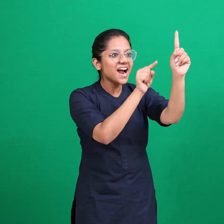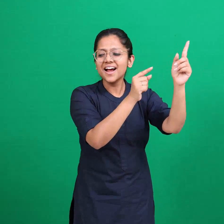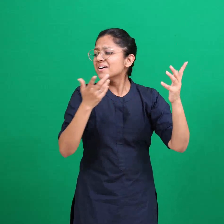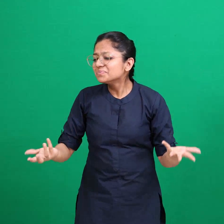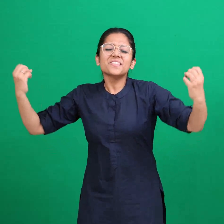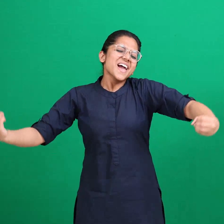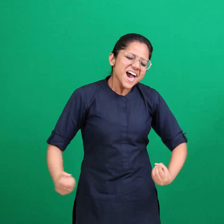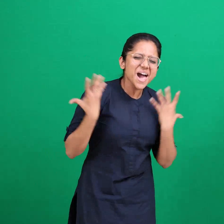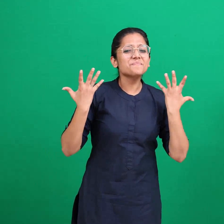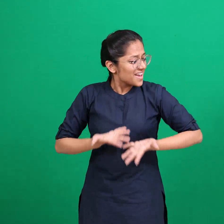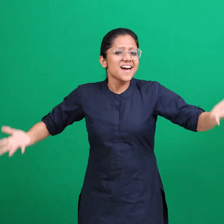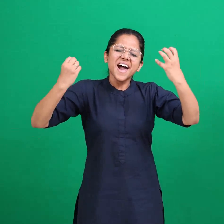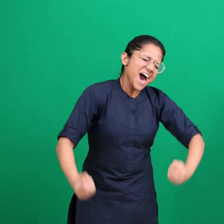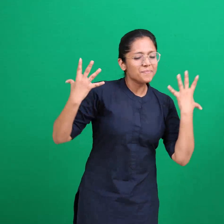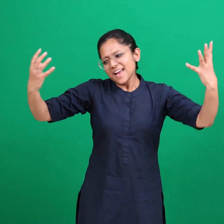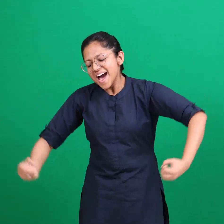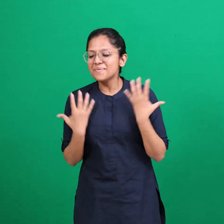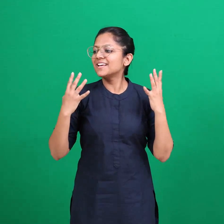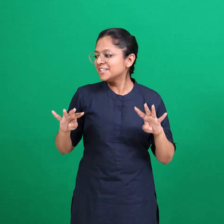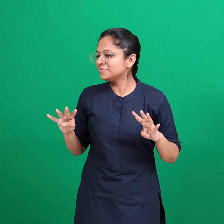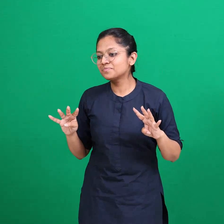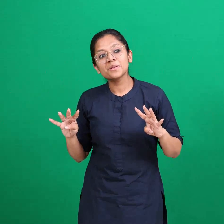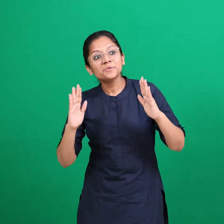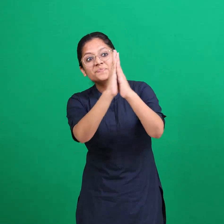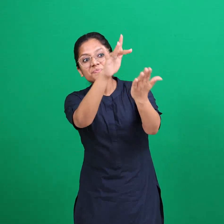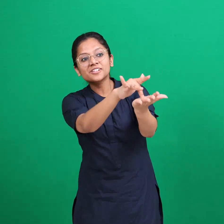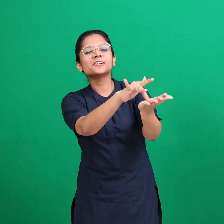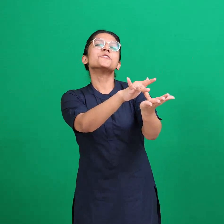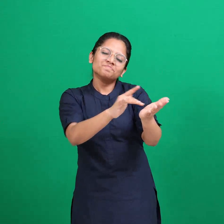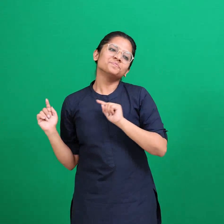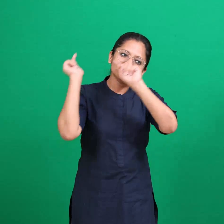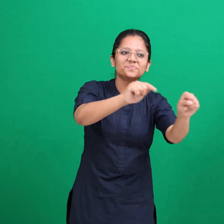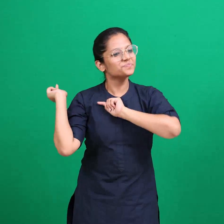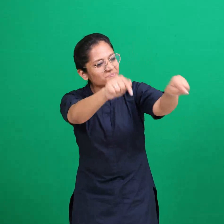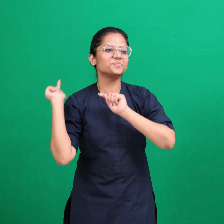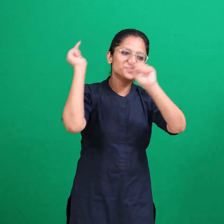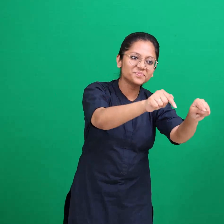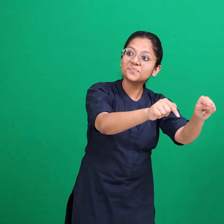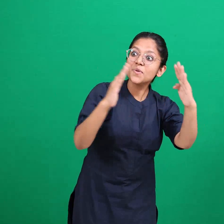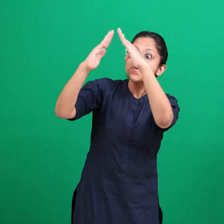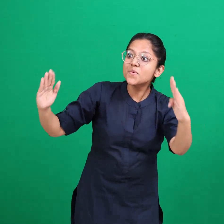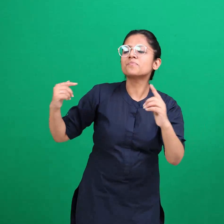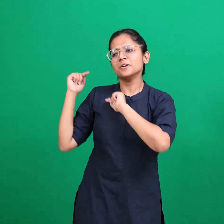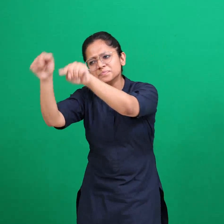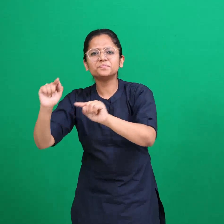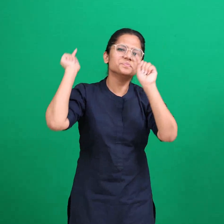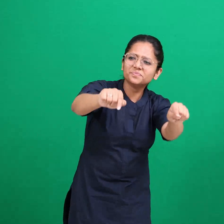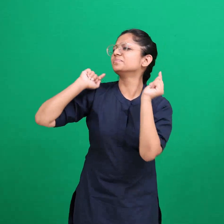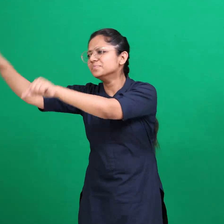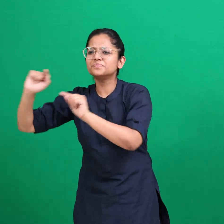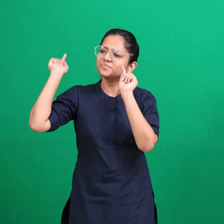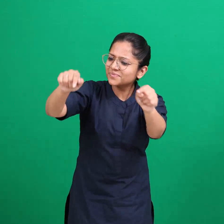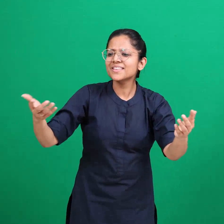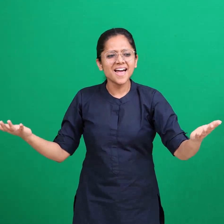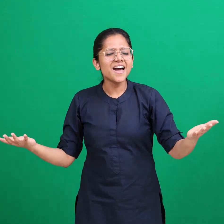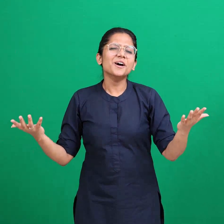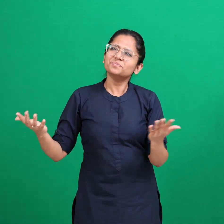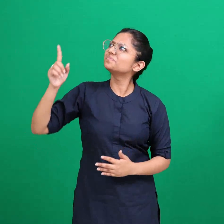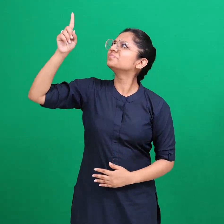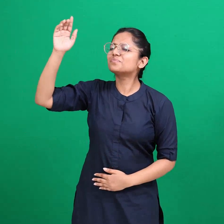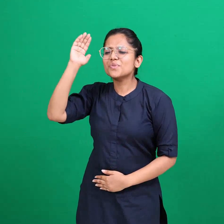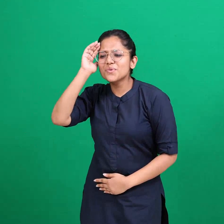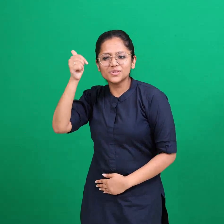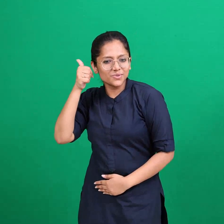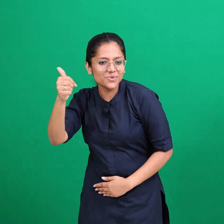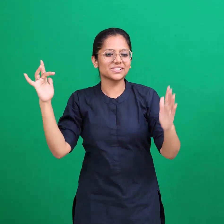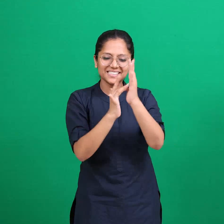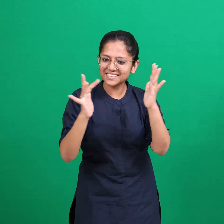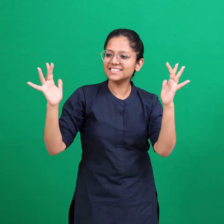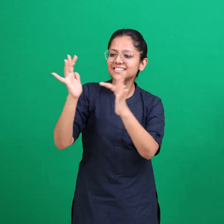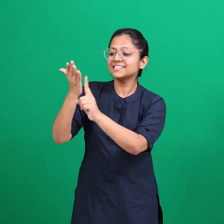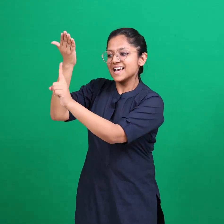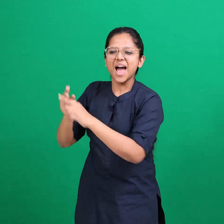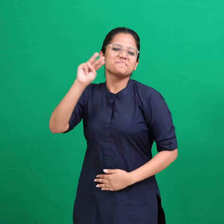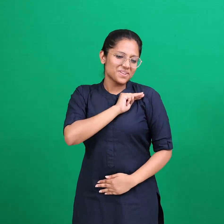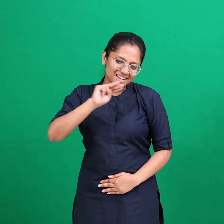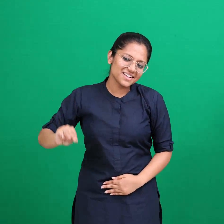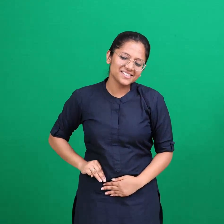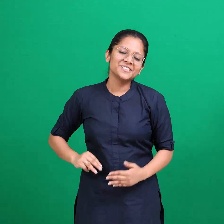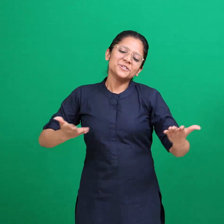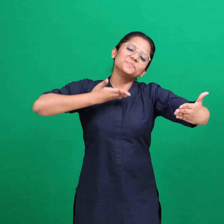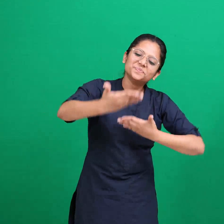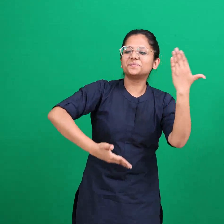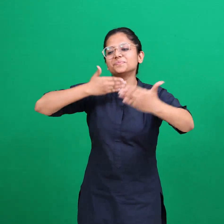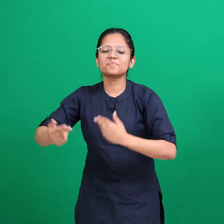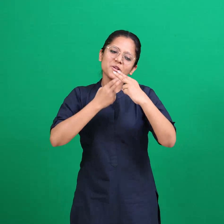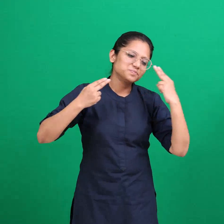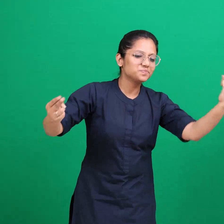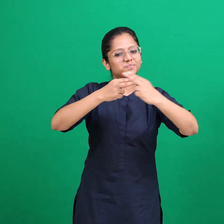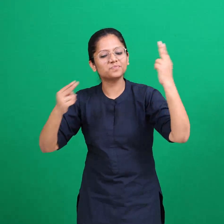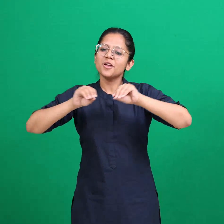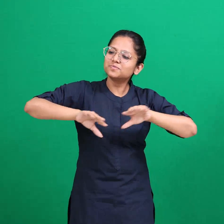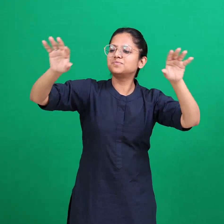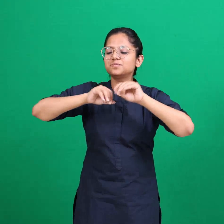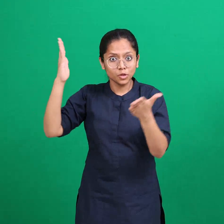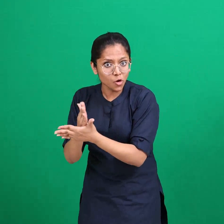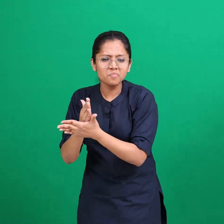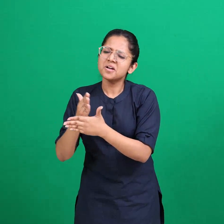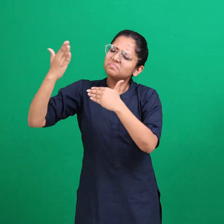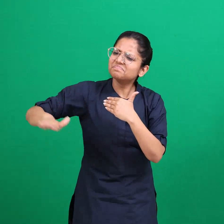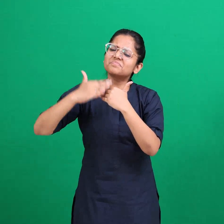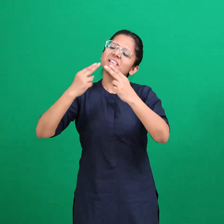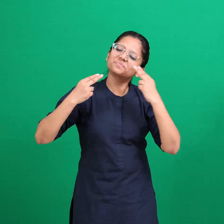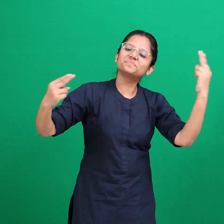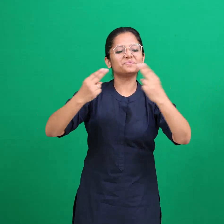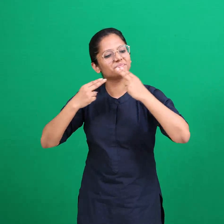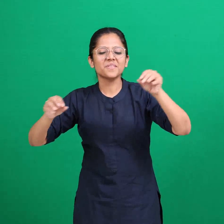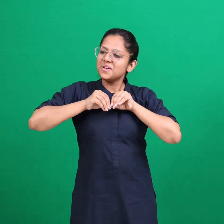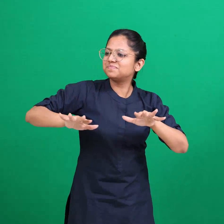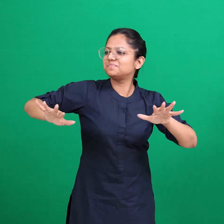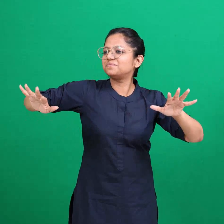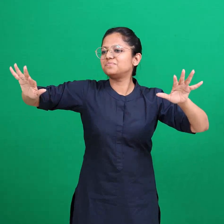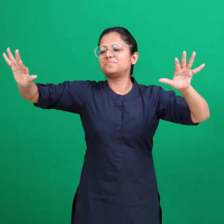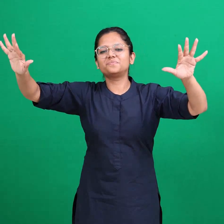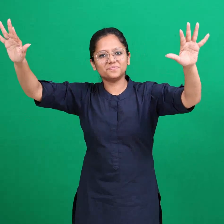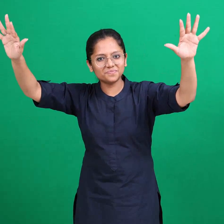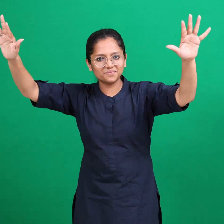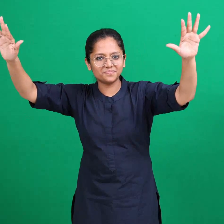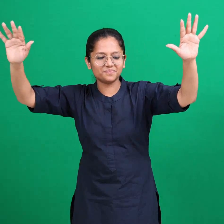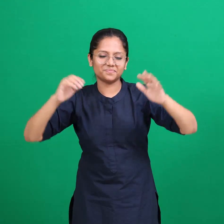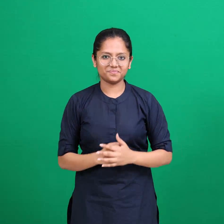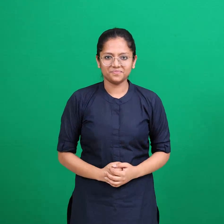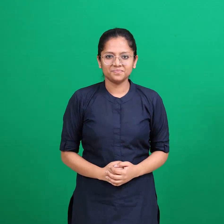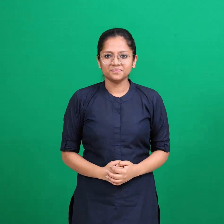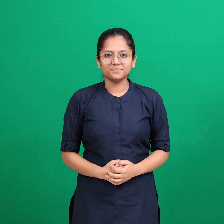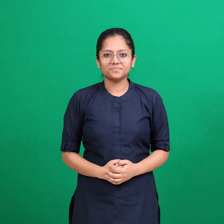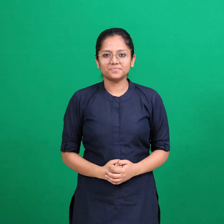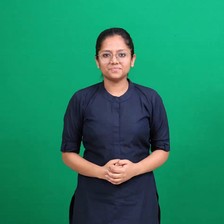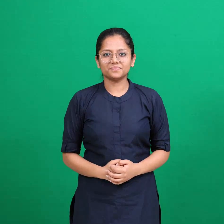Every day, in the temple courts and from house to house, they did not stop teaching and proclaiming the good news that Jesus is the Christ.